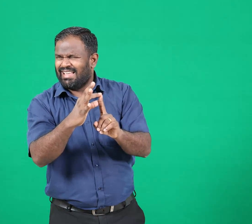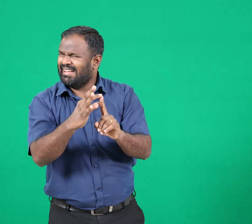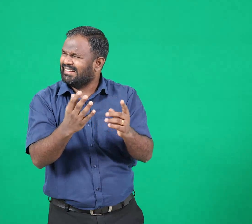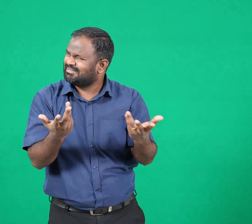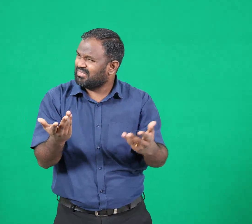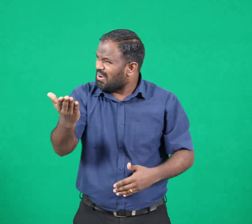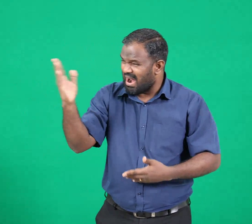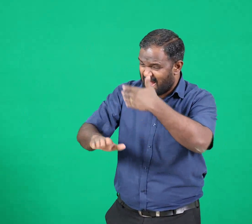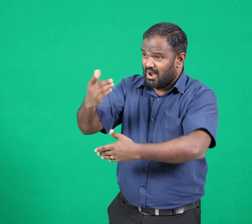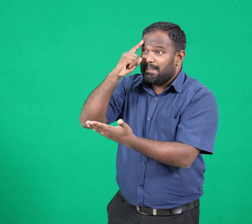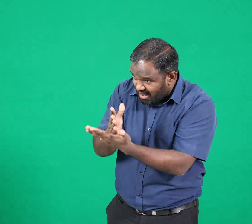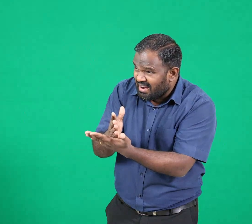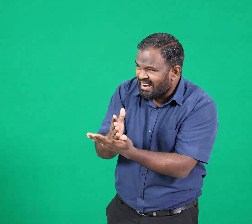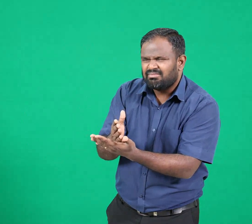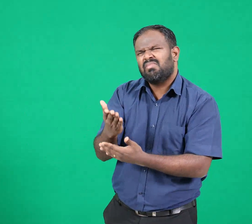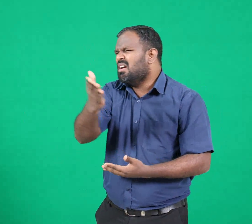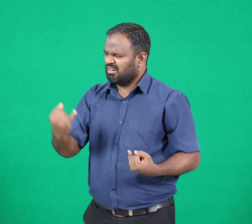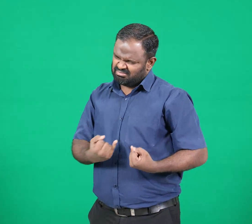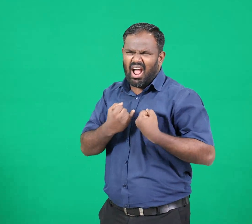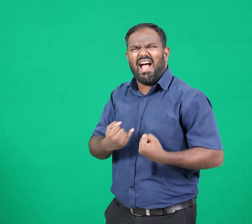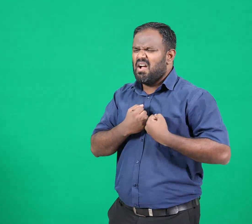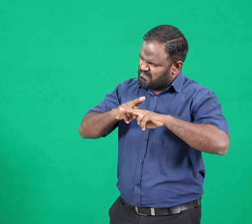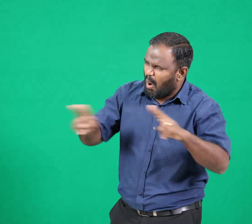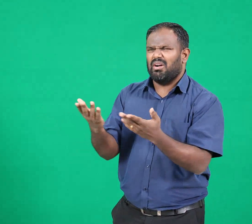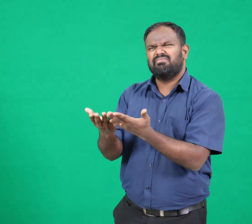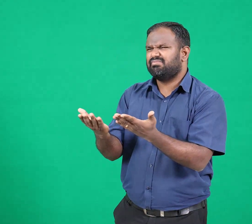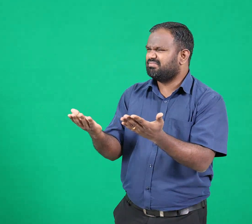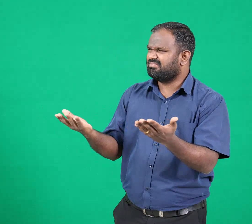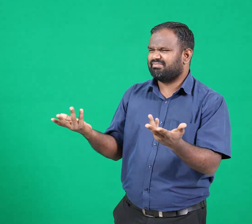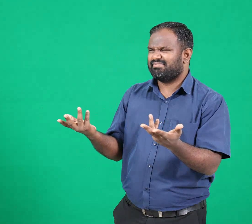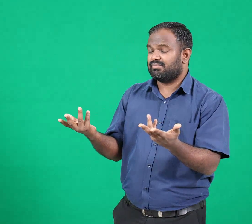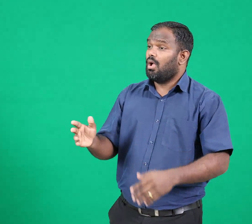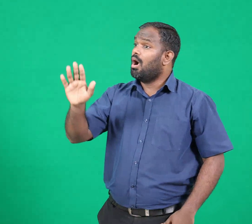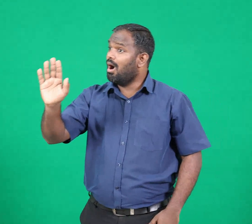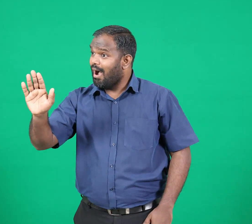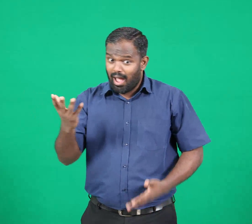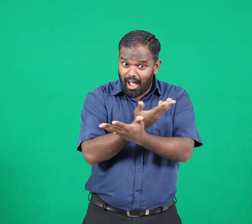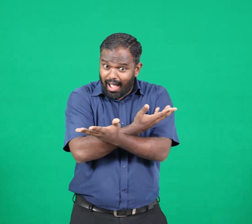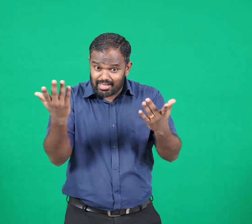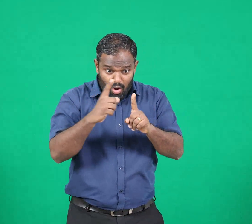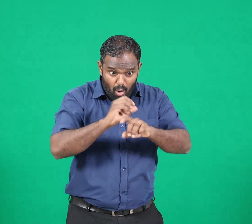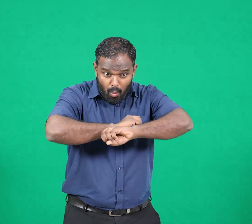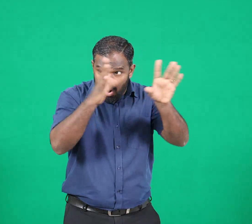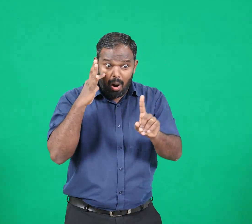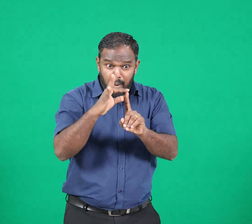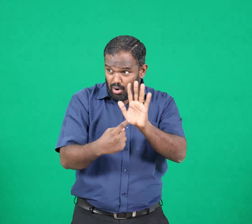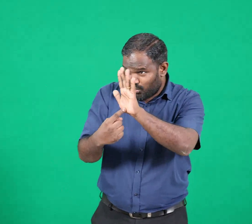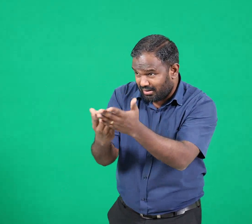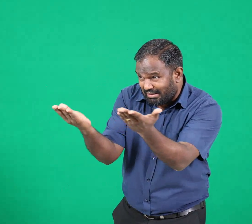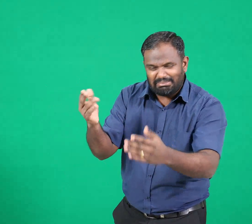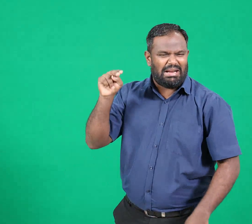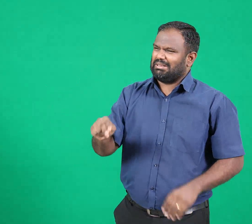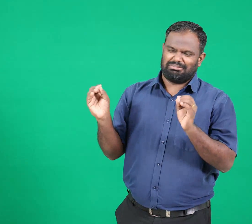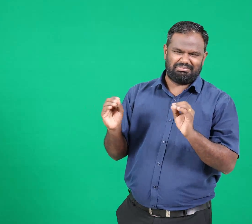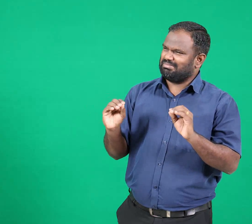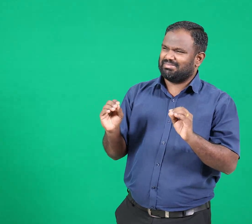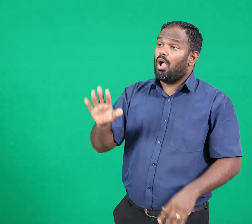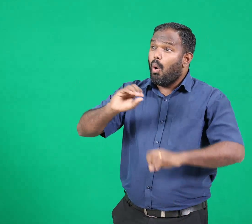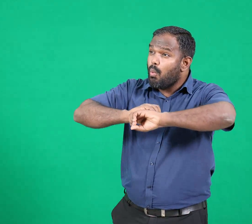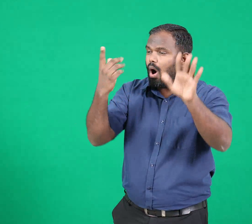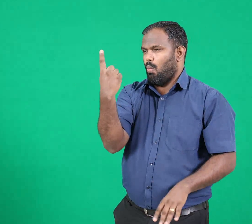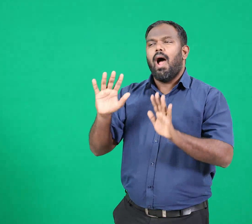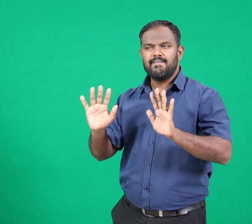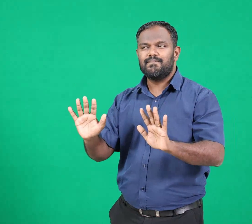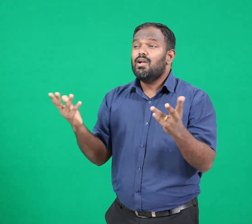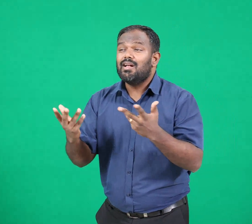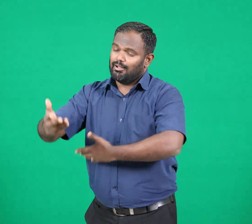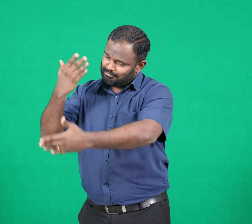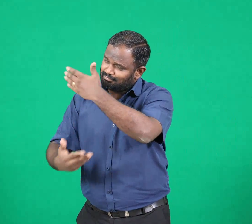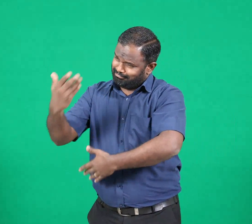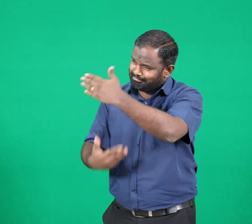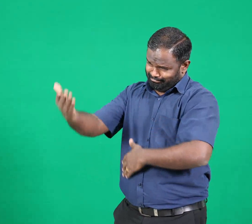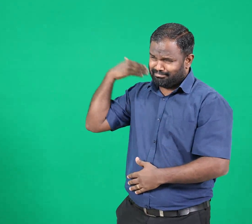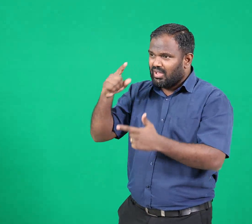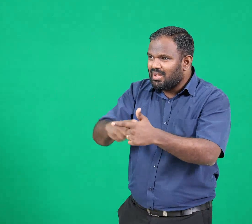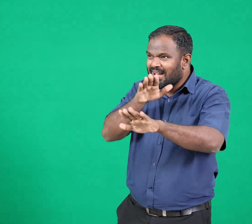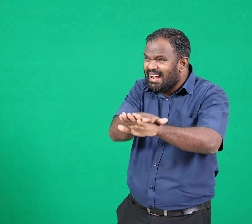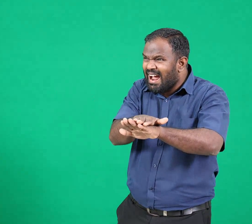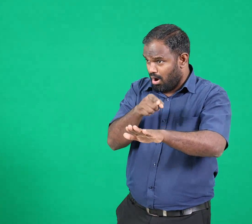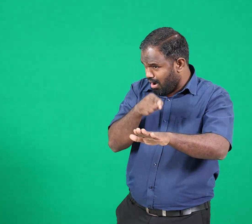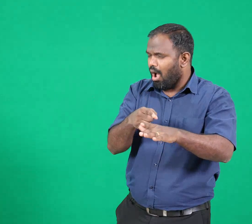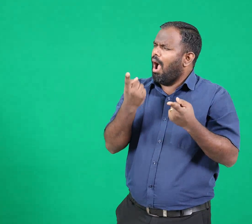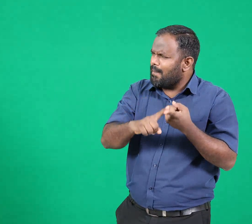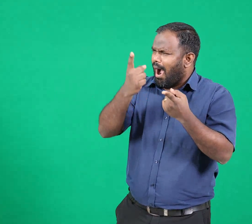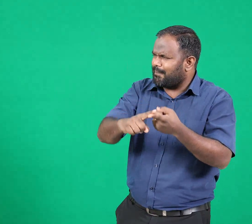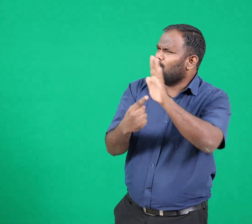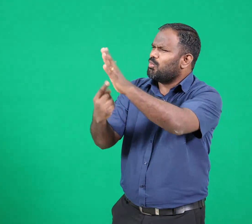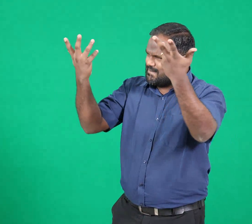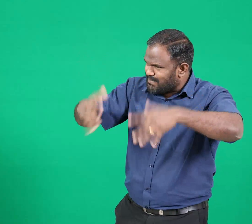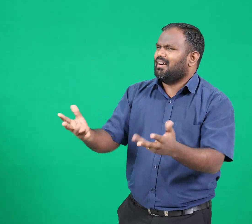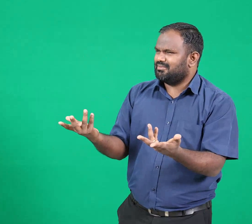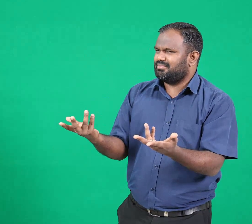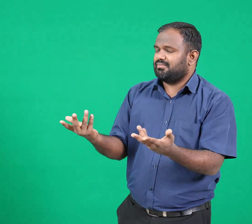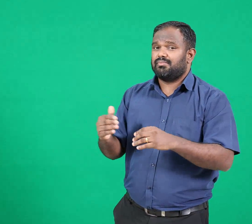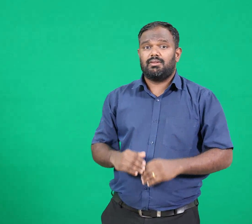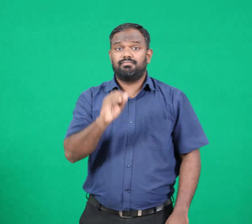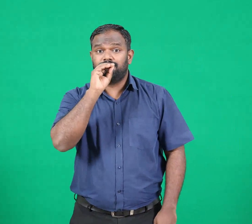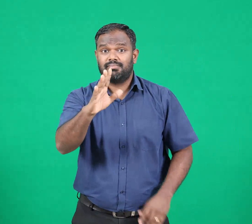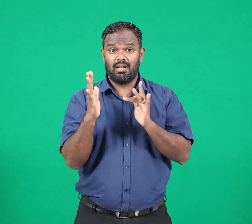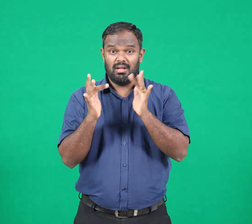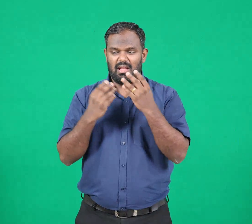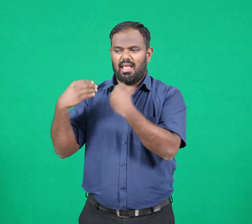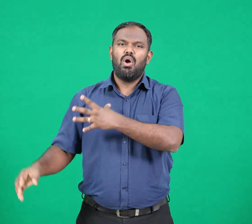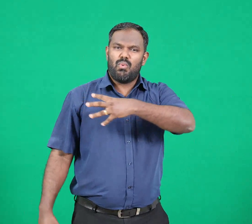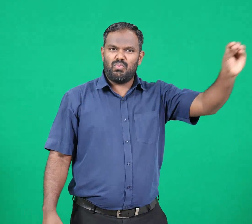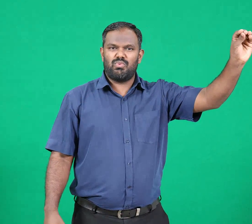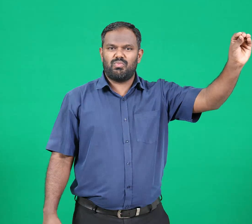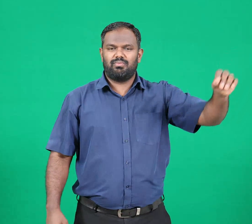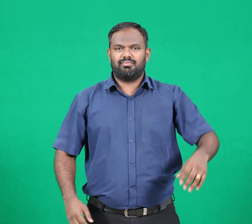A wicked and adulterous generation demands a sign, but none will be given it except the sign of Jonah."